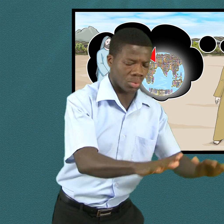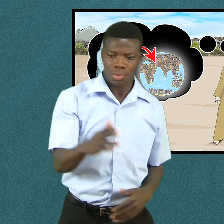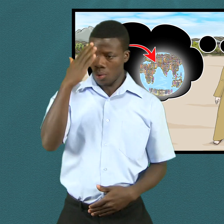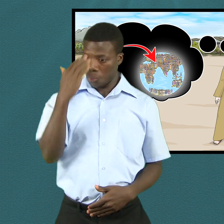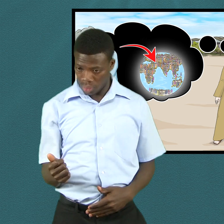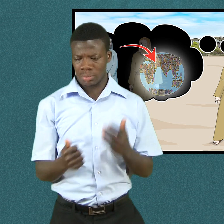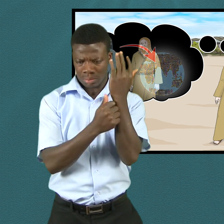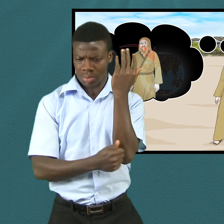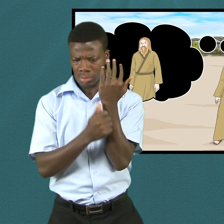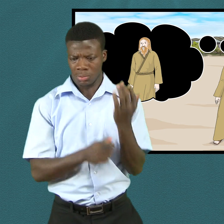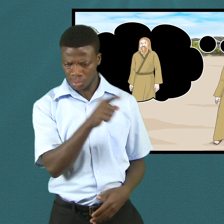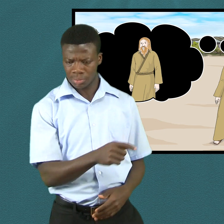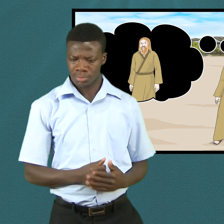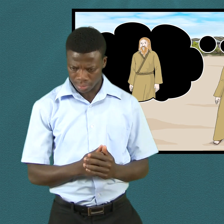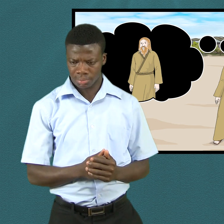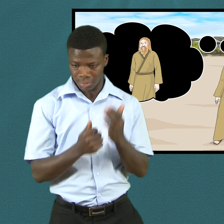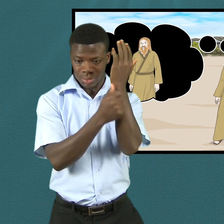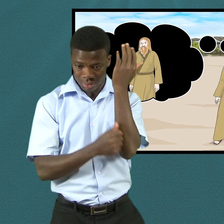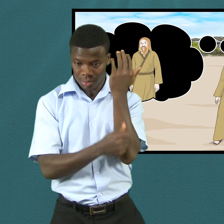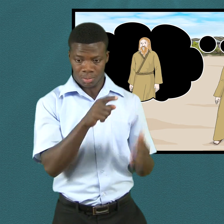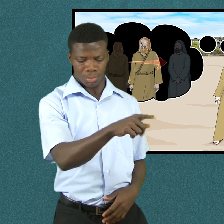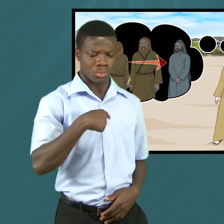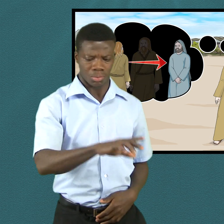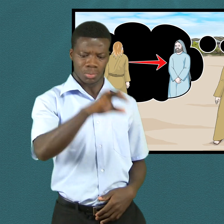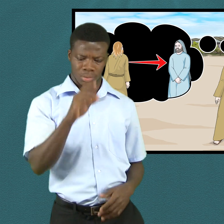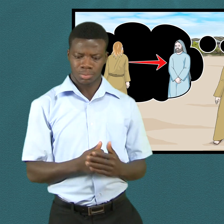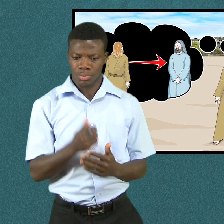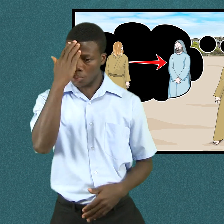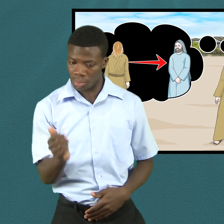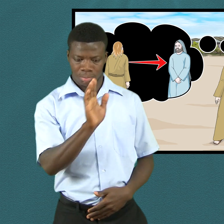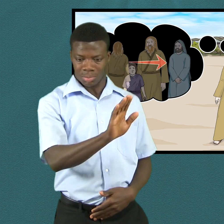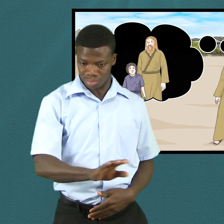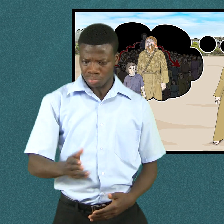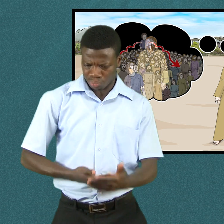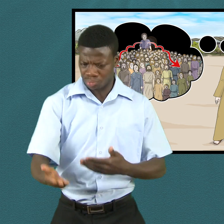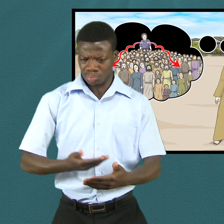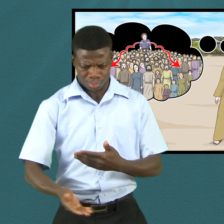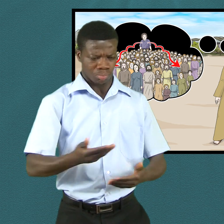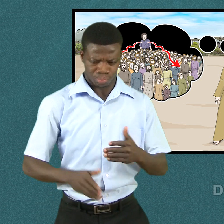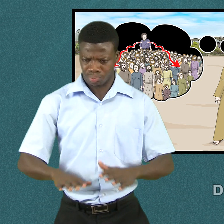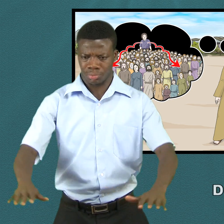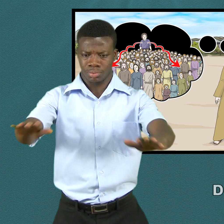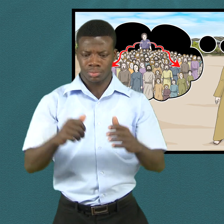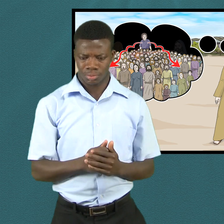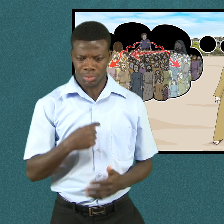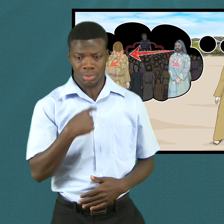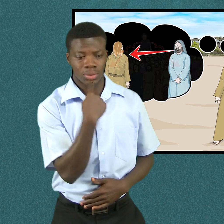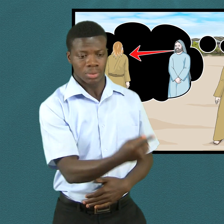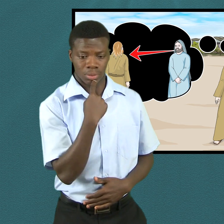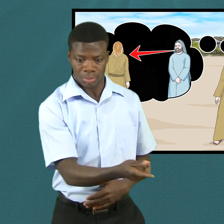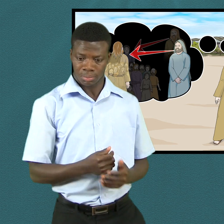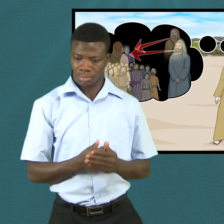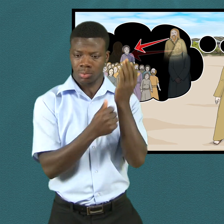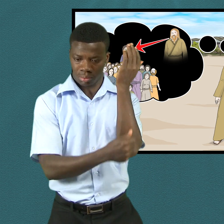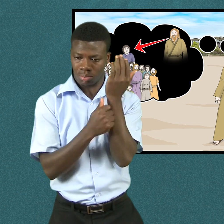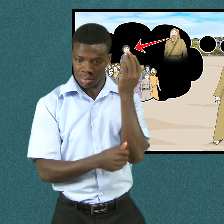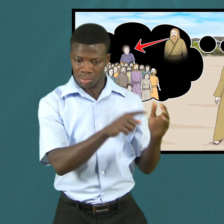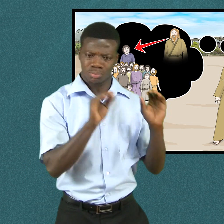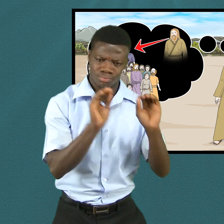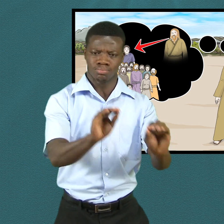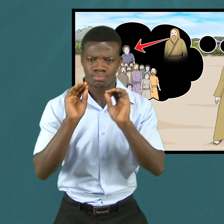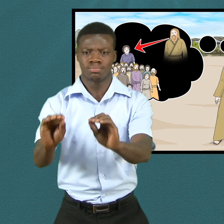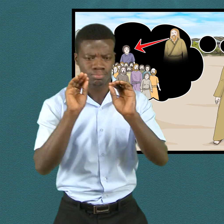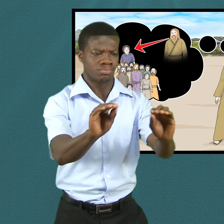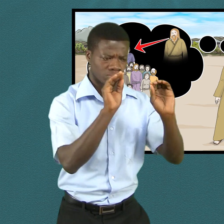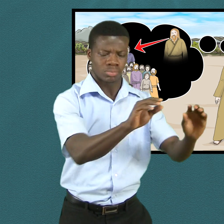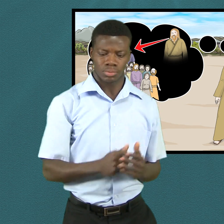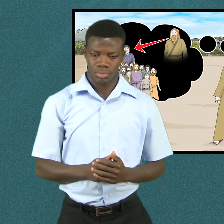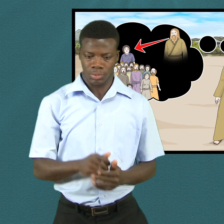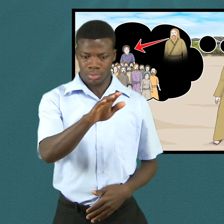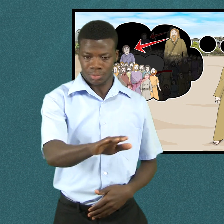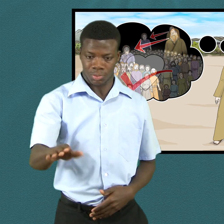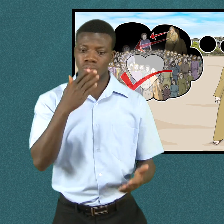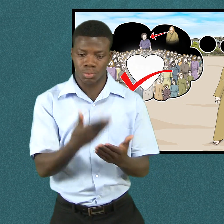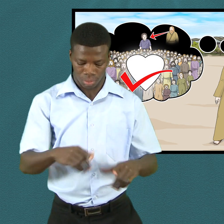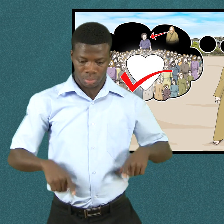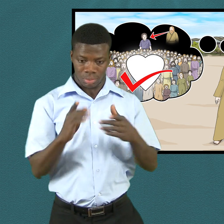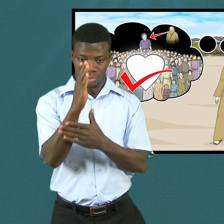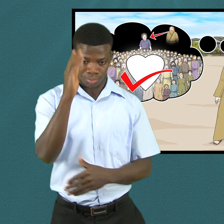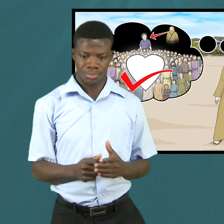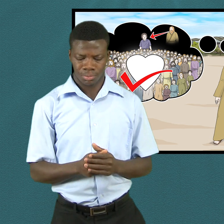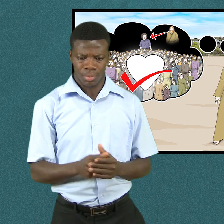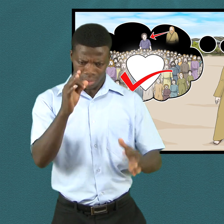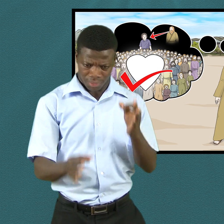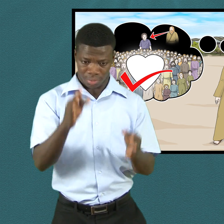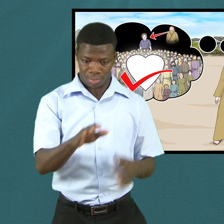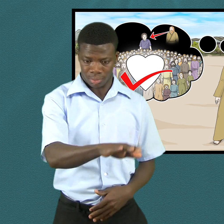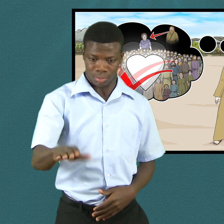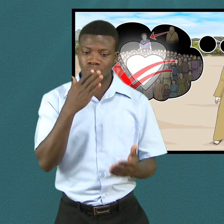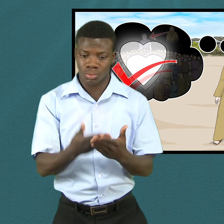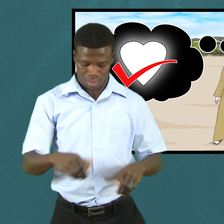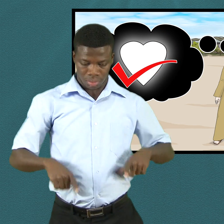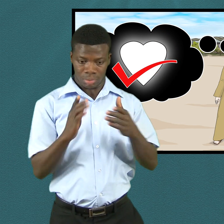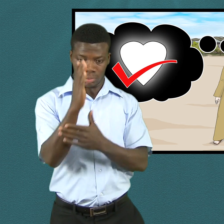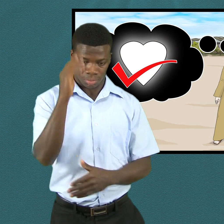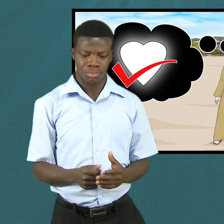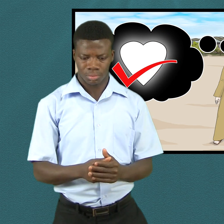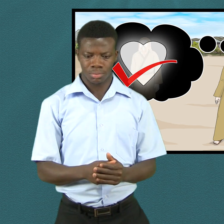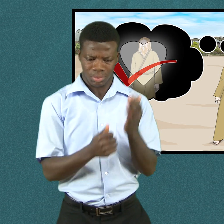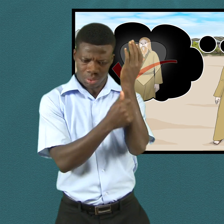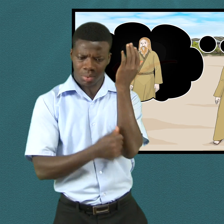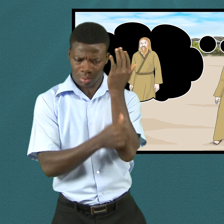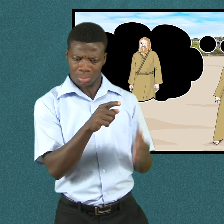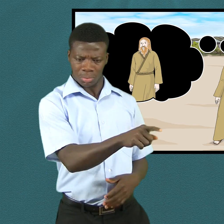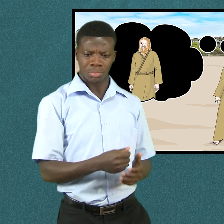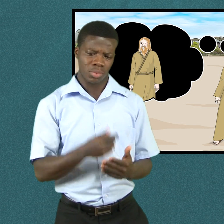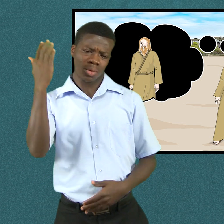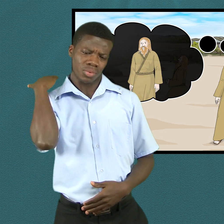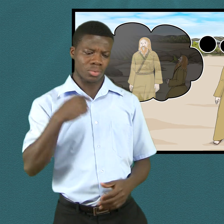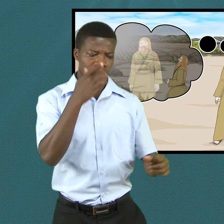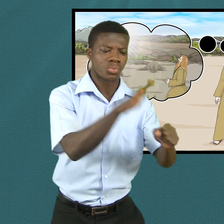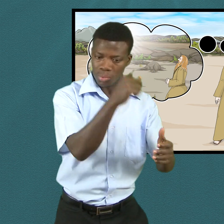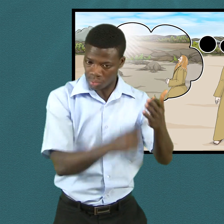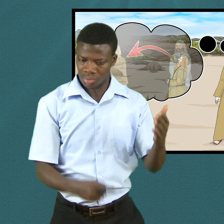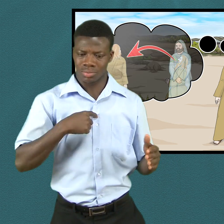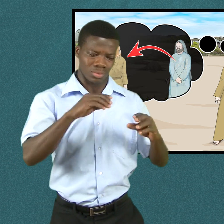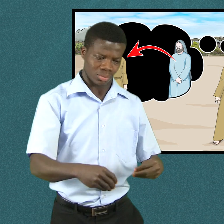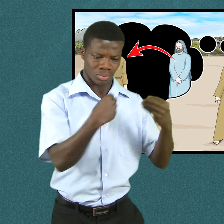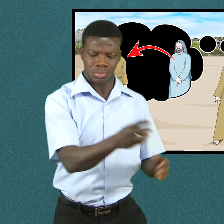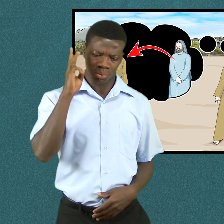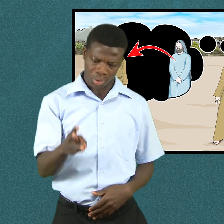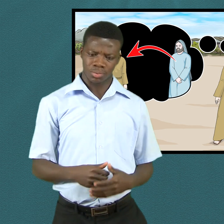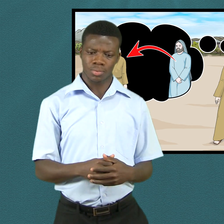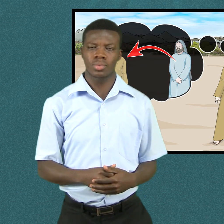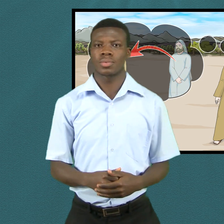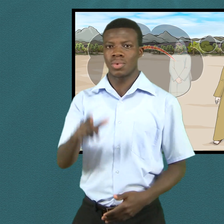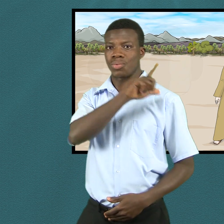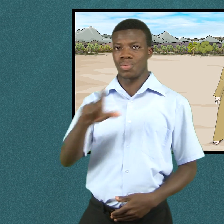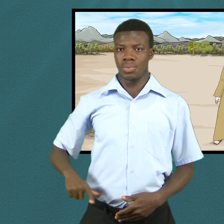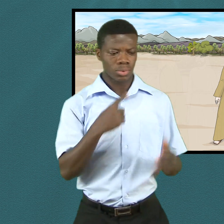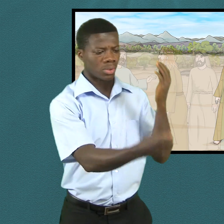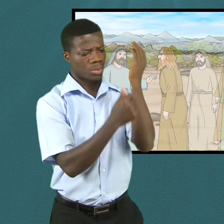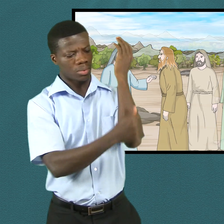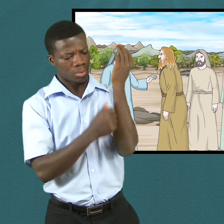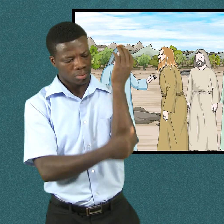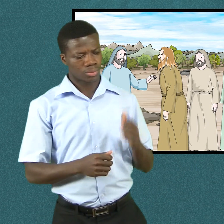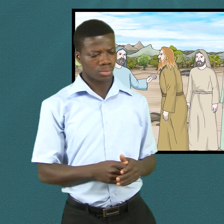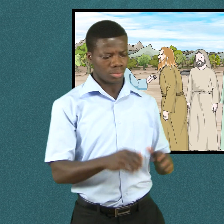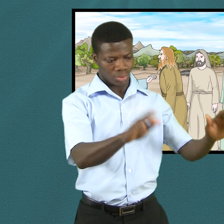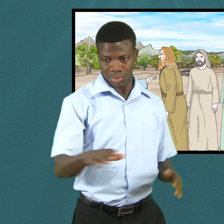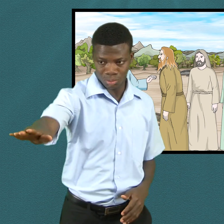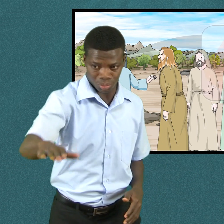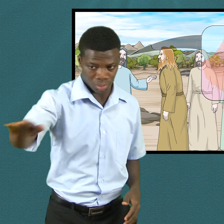For I have chosen him, so that he will command his children and his household after him to keep the way of the LORD by doing what is right and just, in order that the LORD may bring upon Abraham what He has promised.”